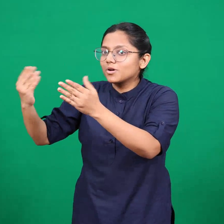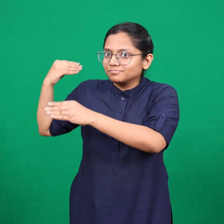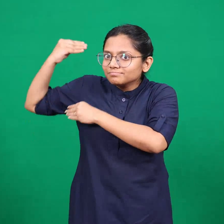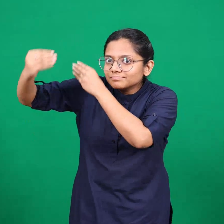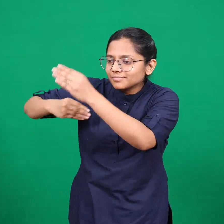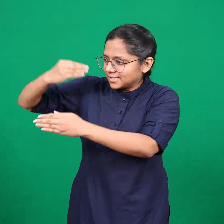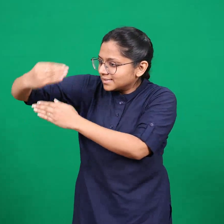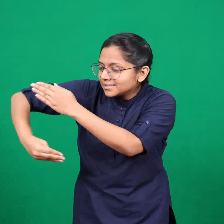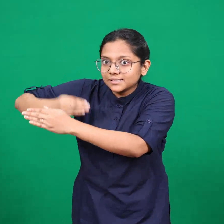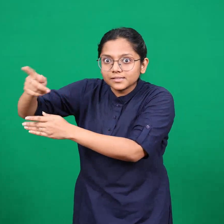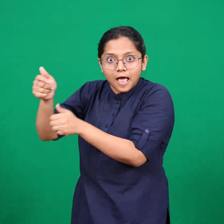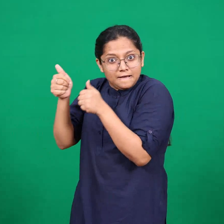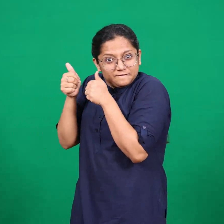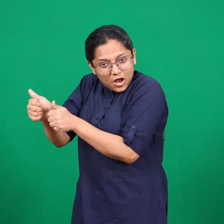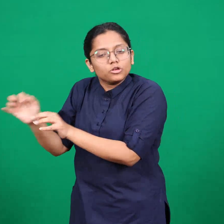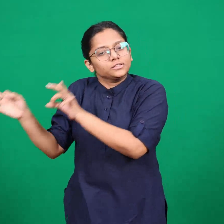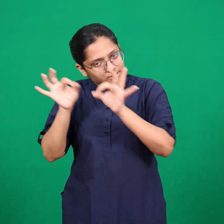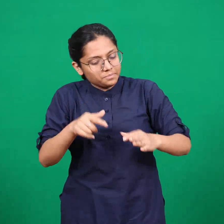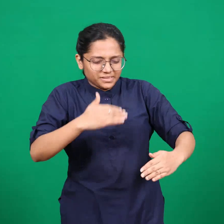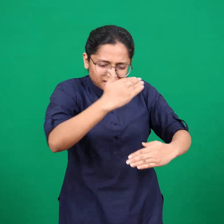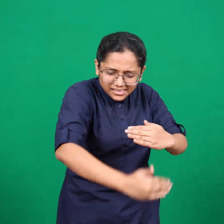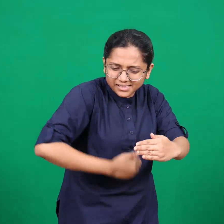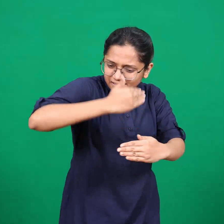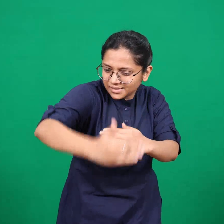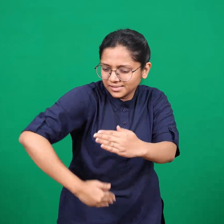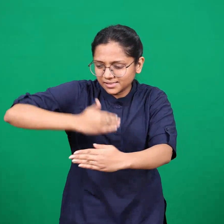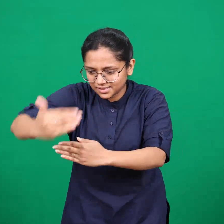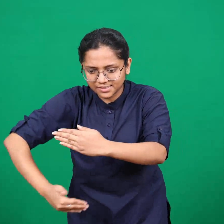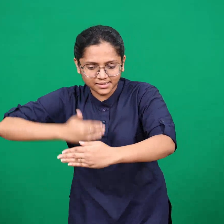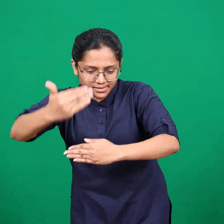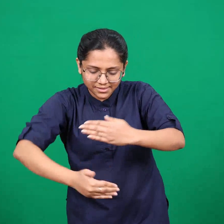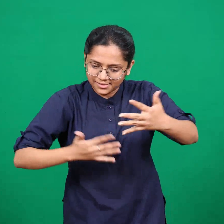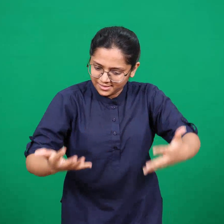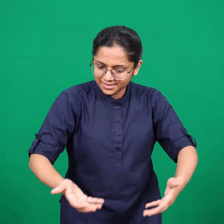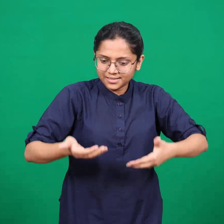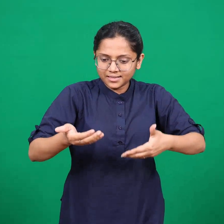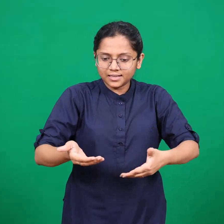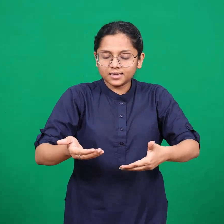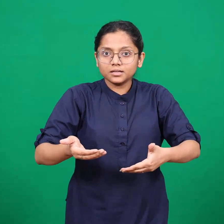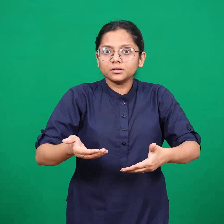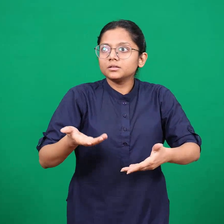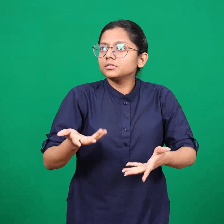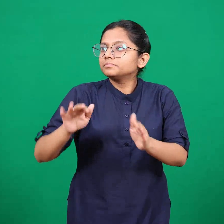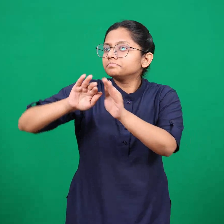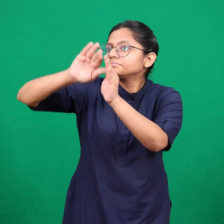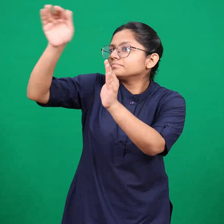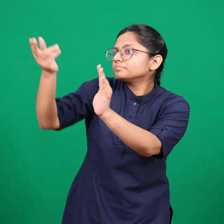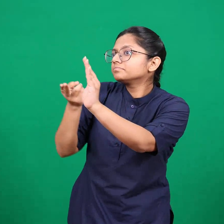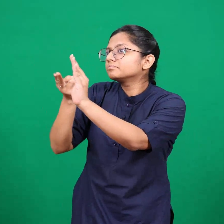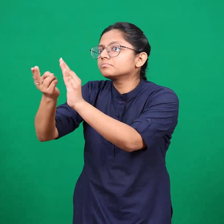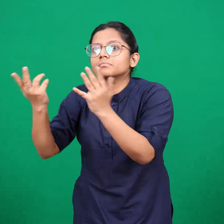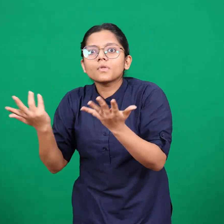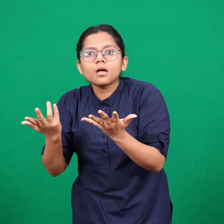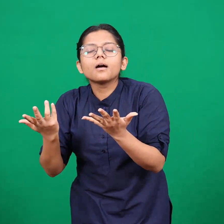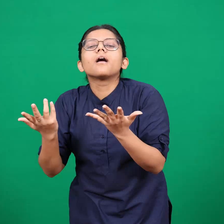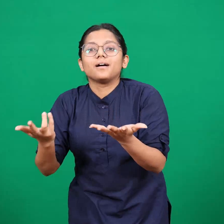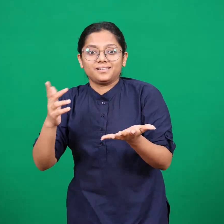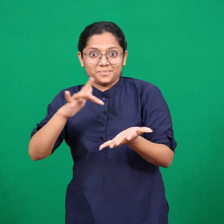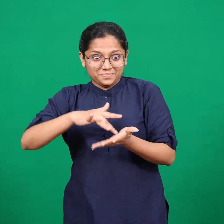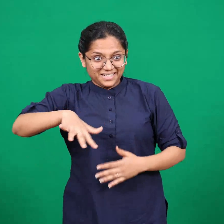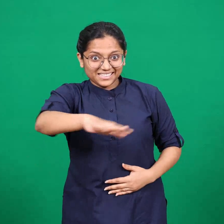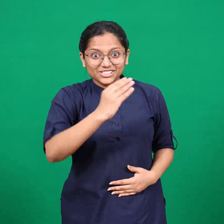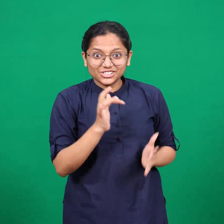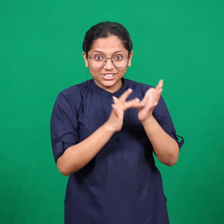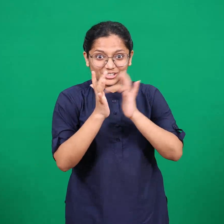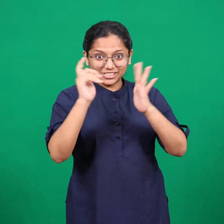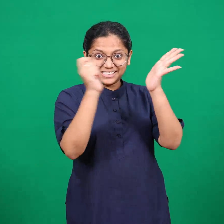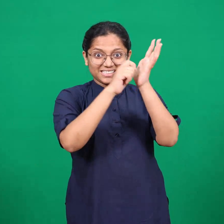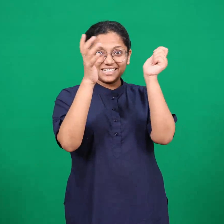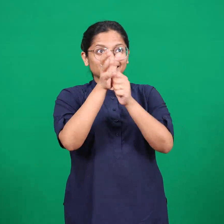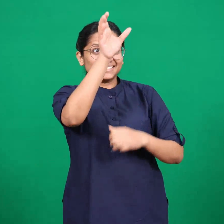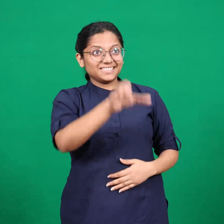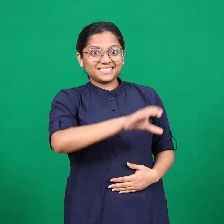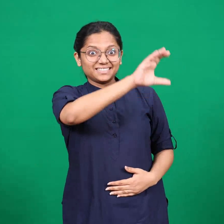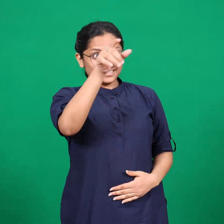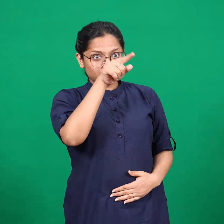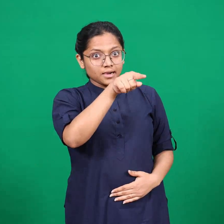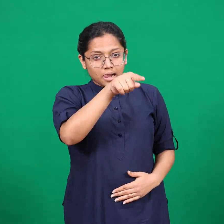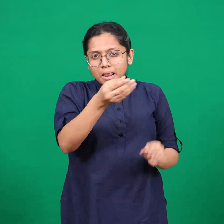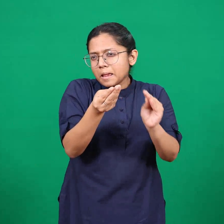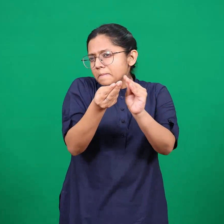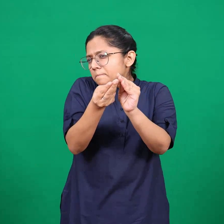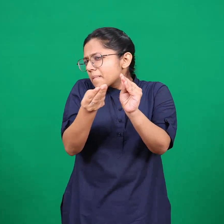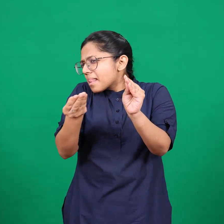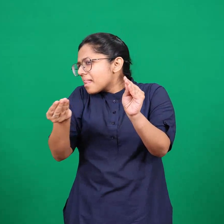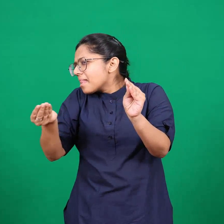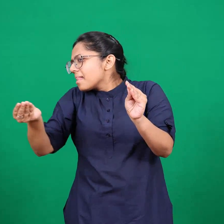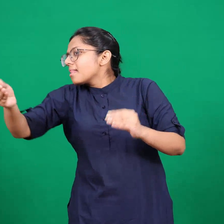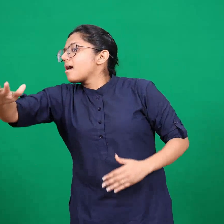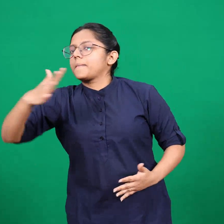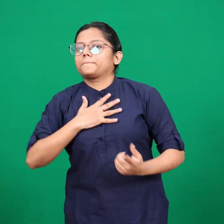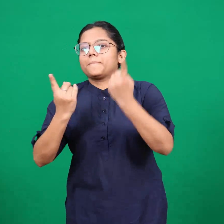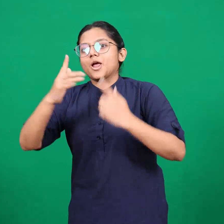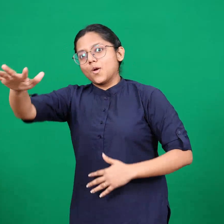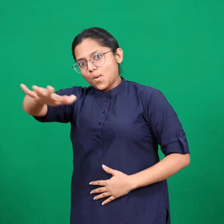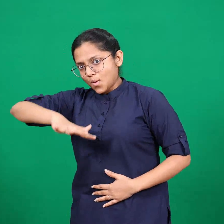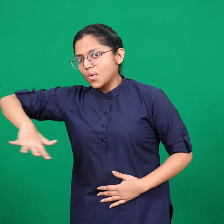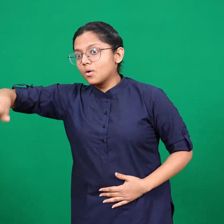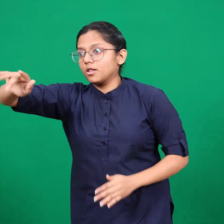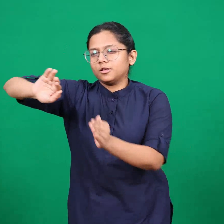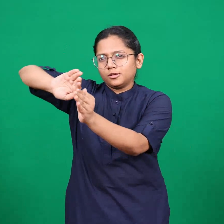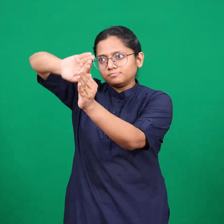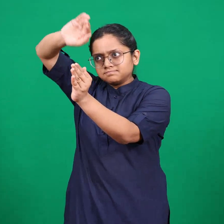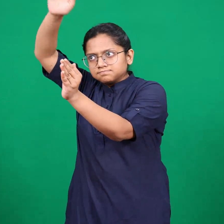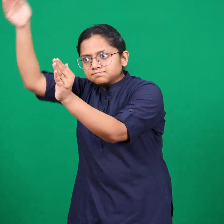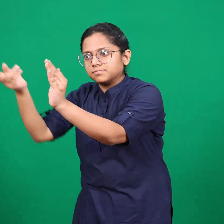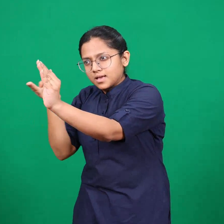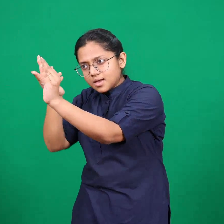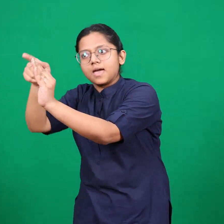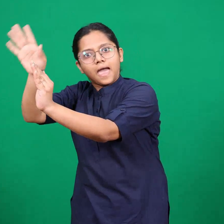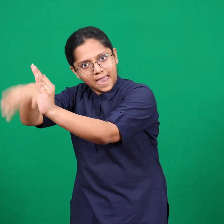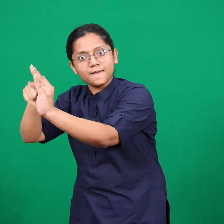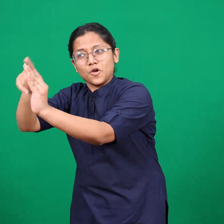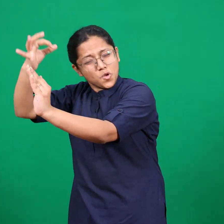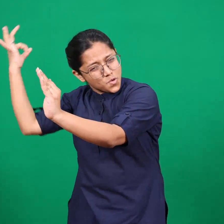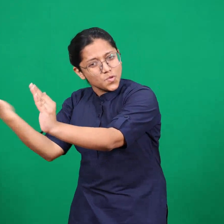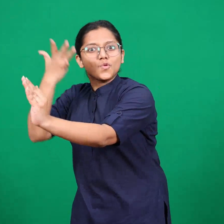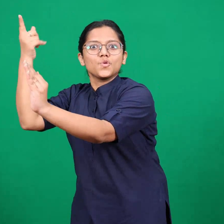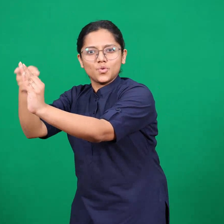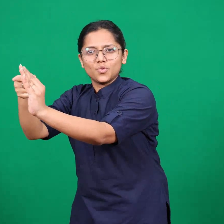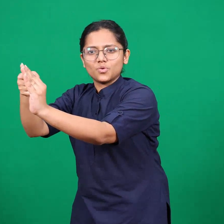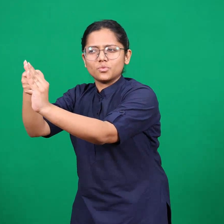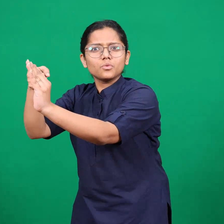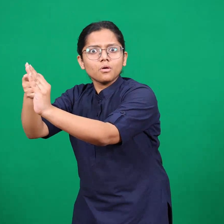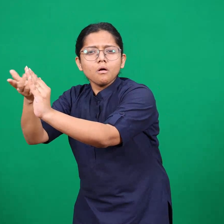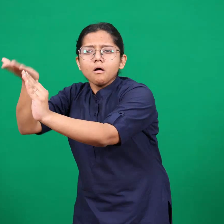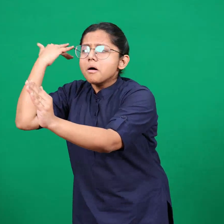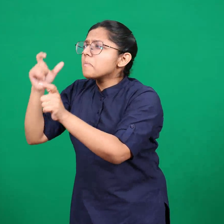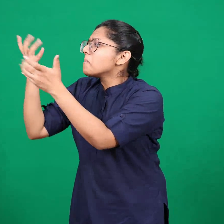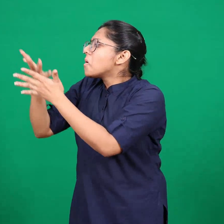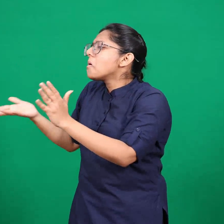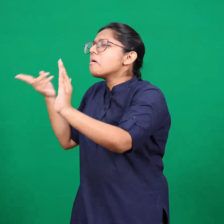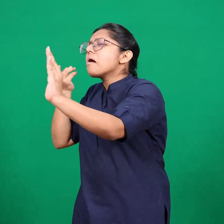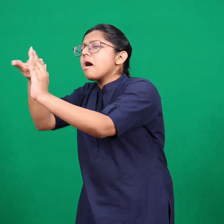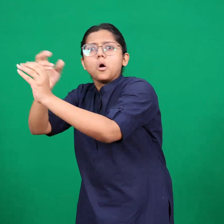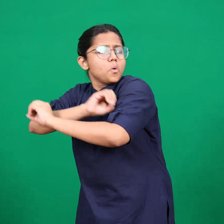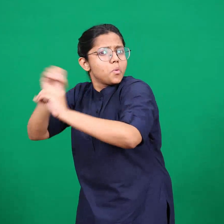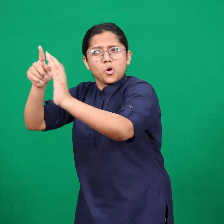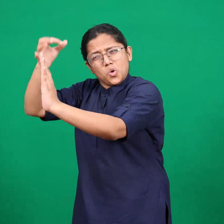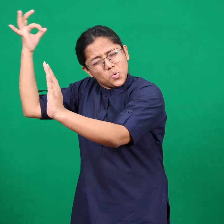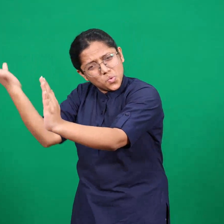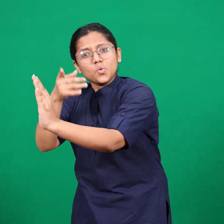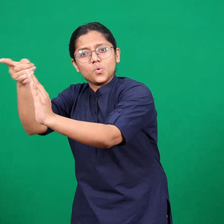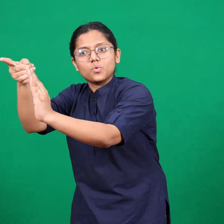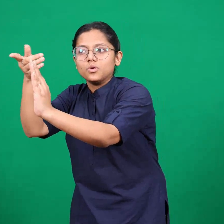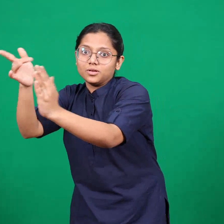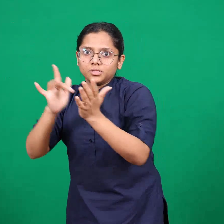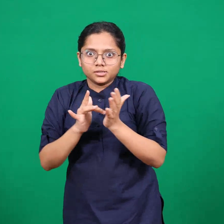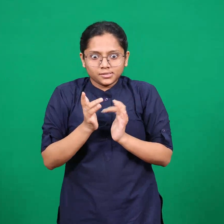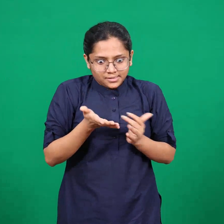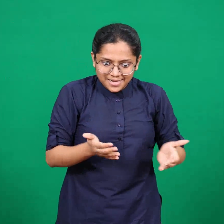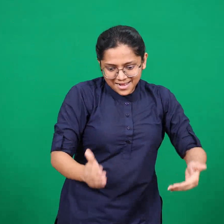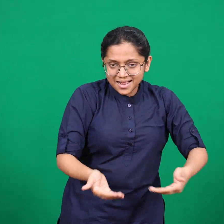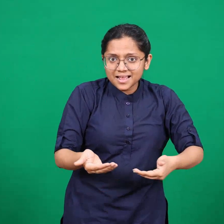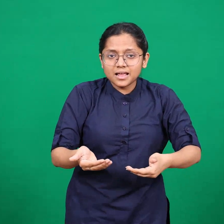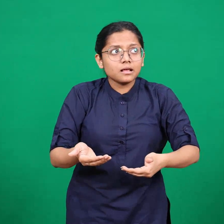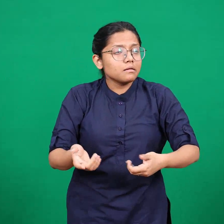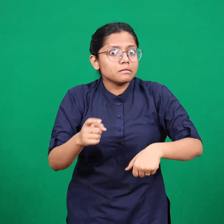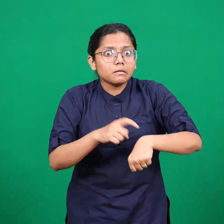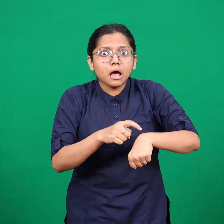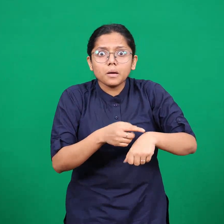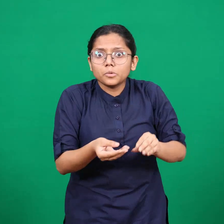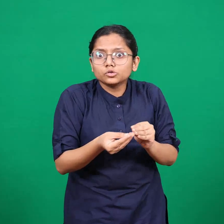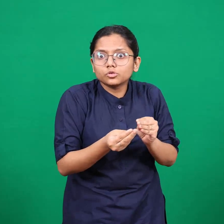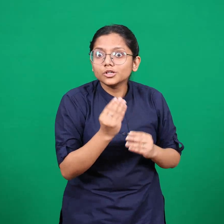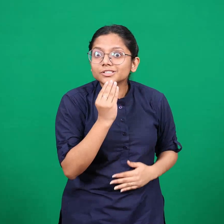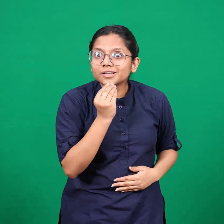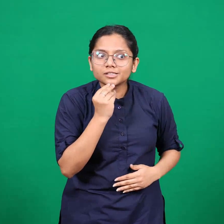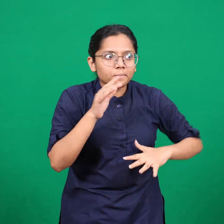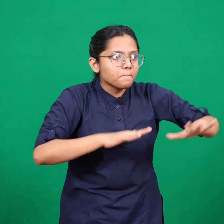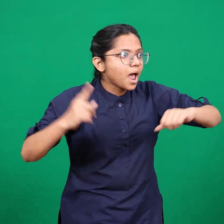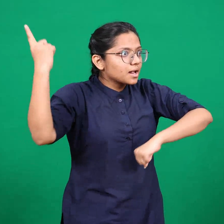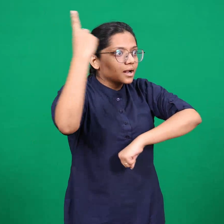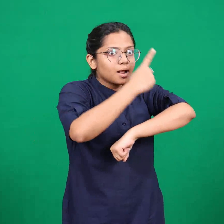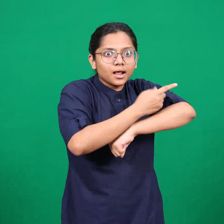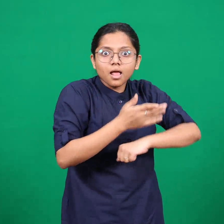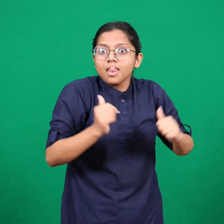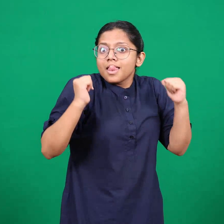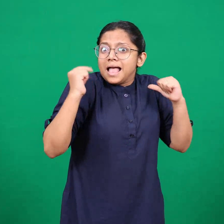Now there was a garden in the place where Jesus was crucified, and in the garden a new tomb in which no one had yet been laid.